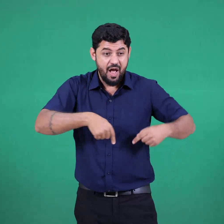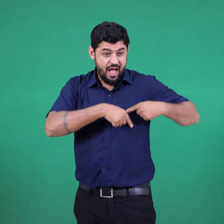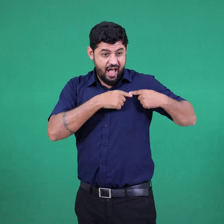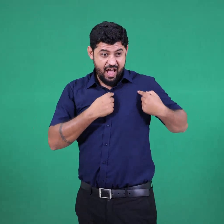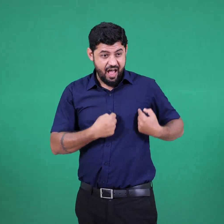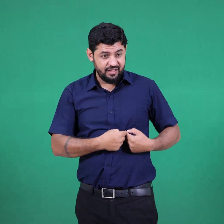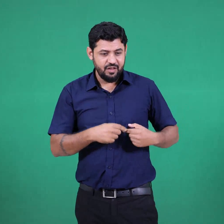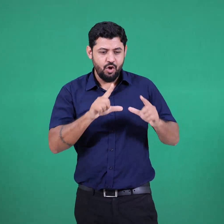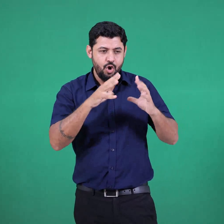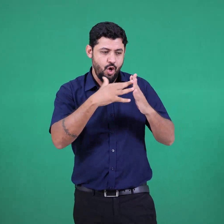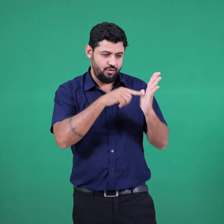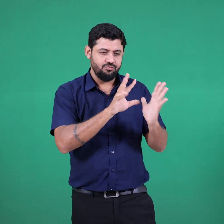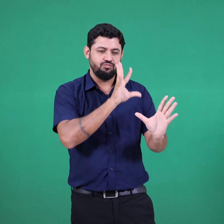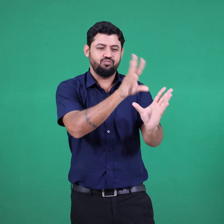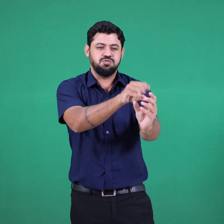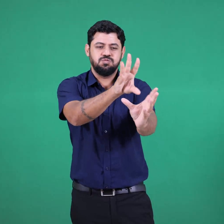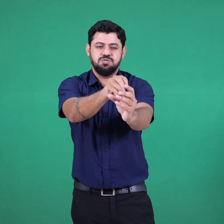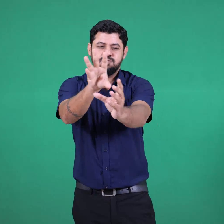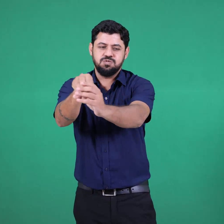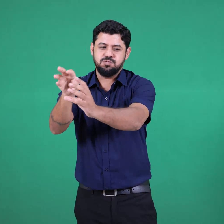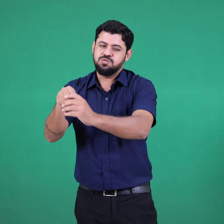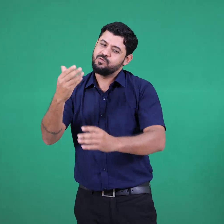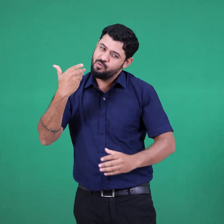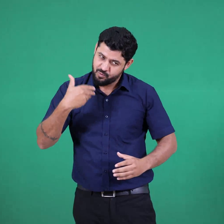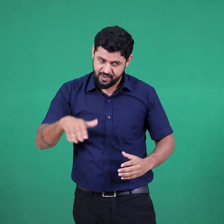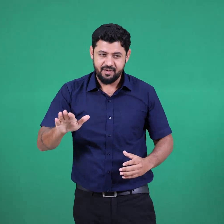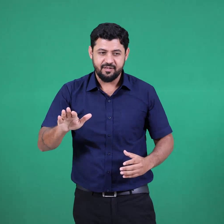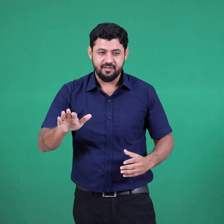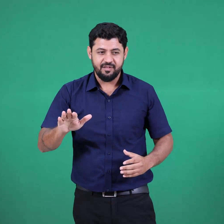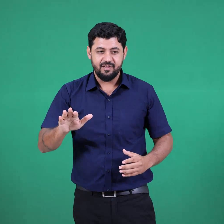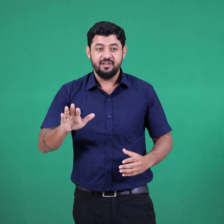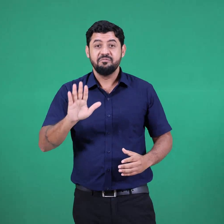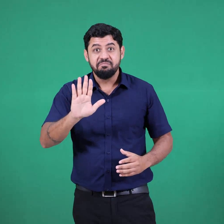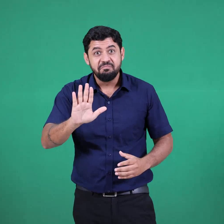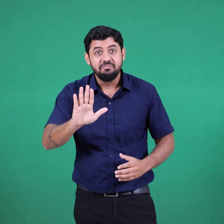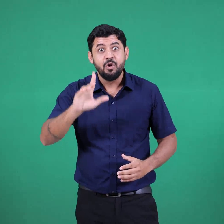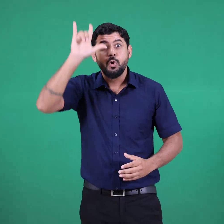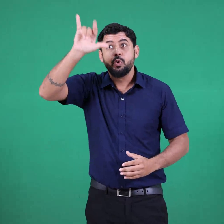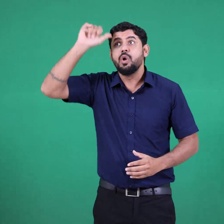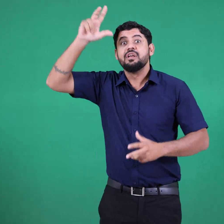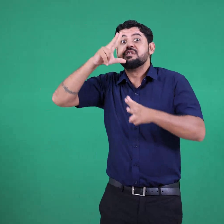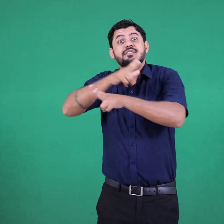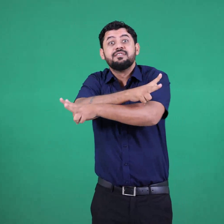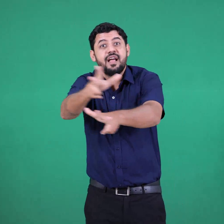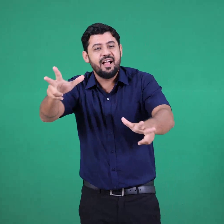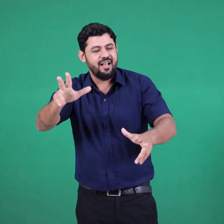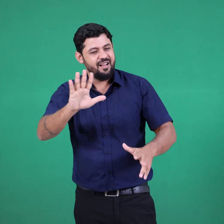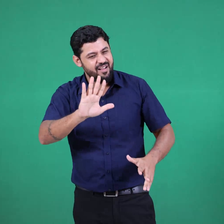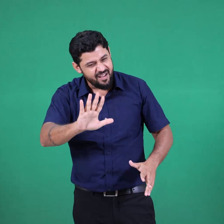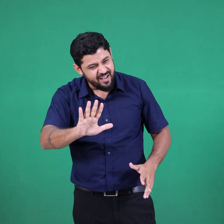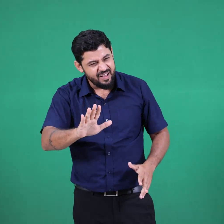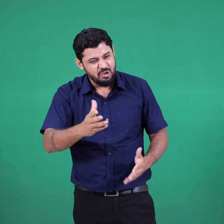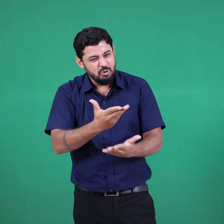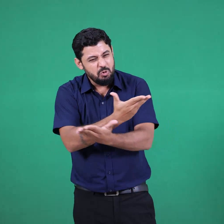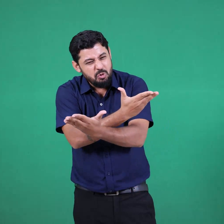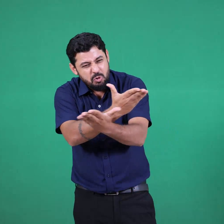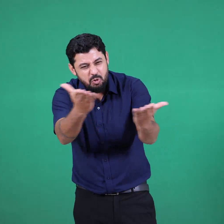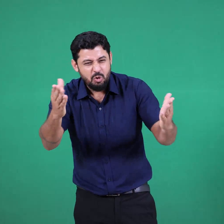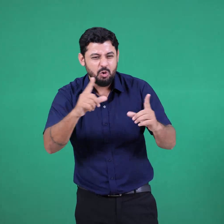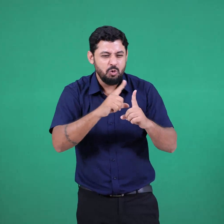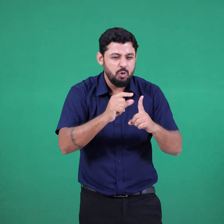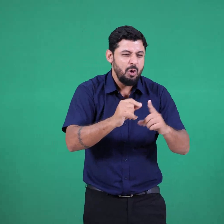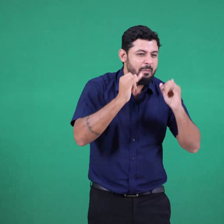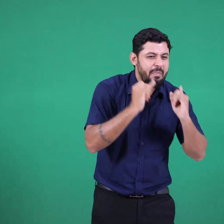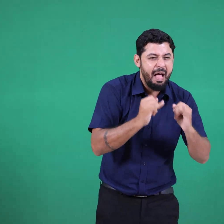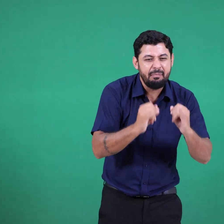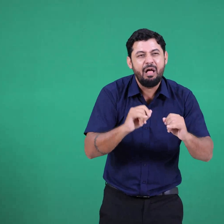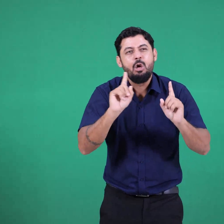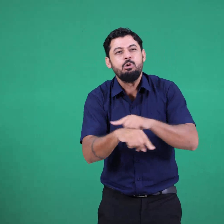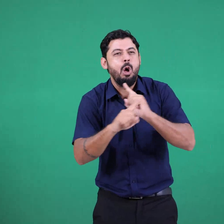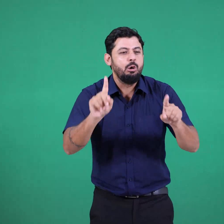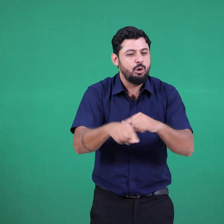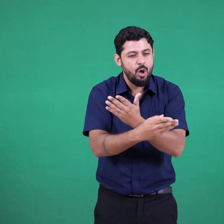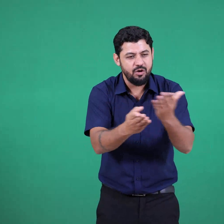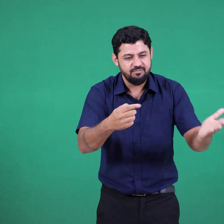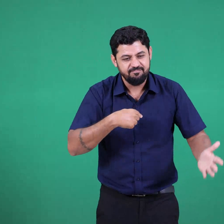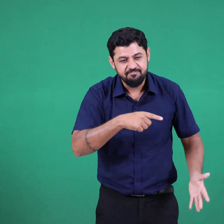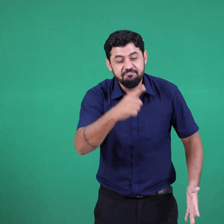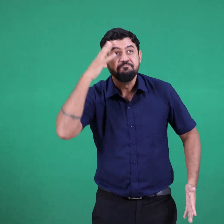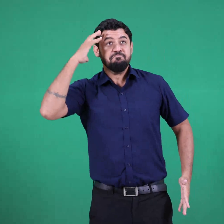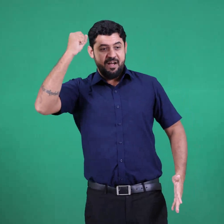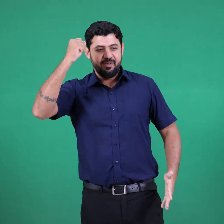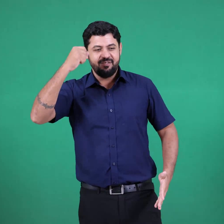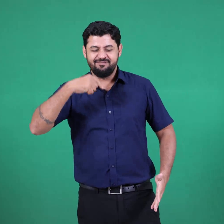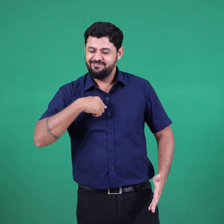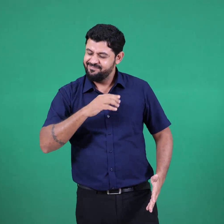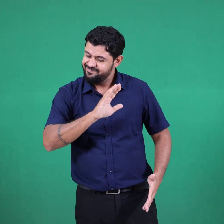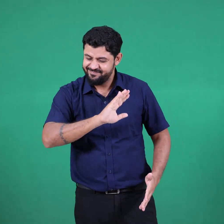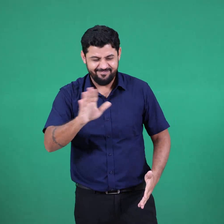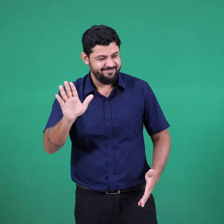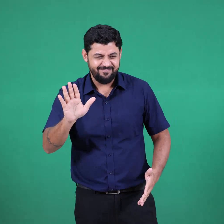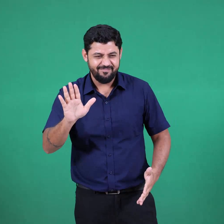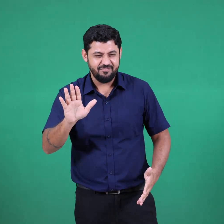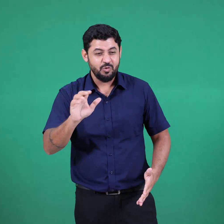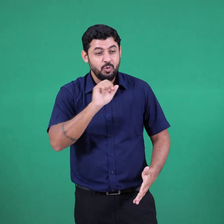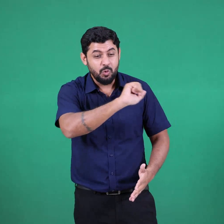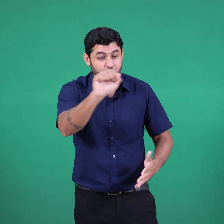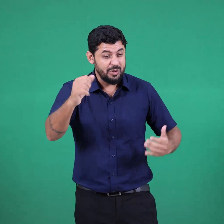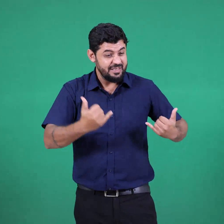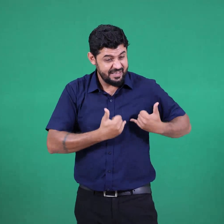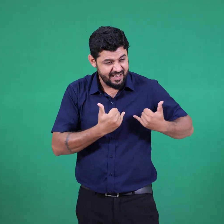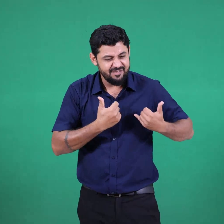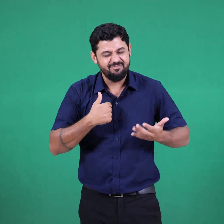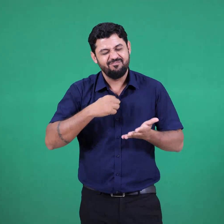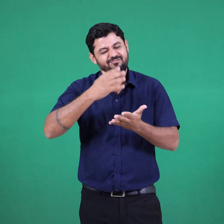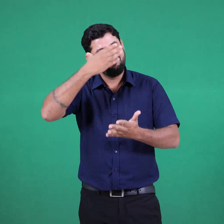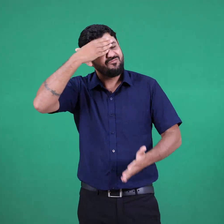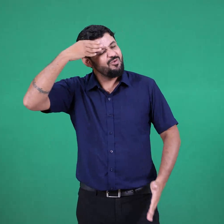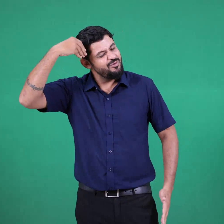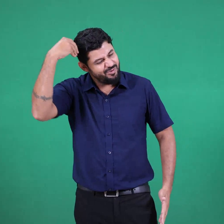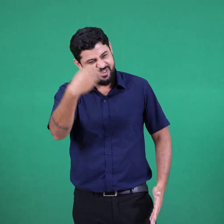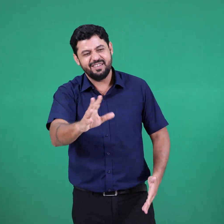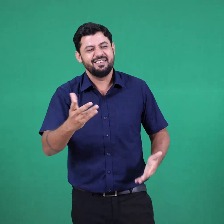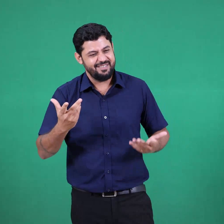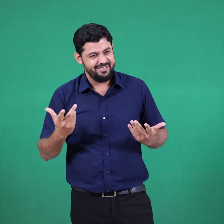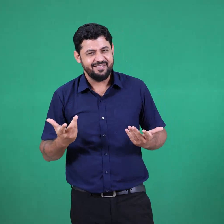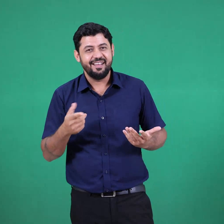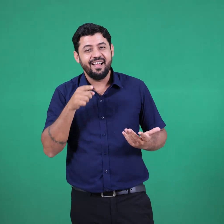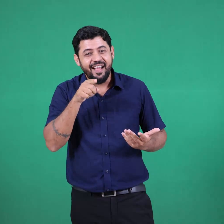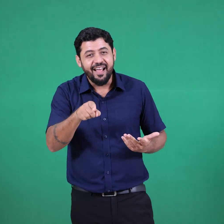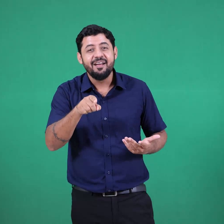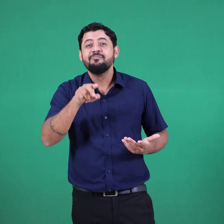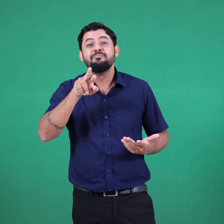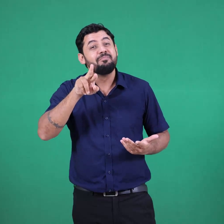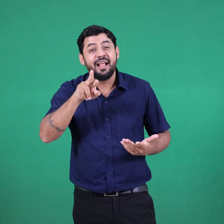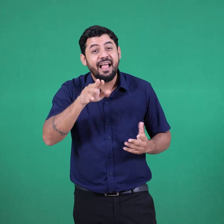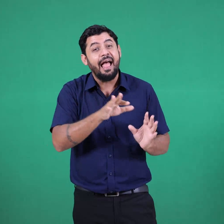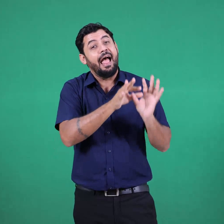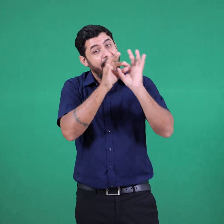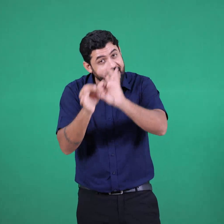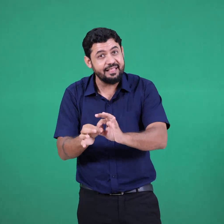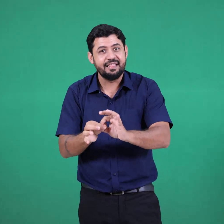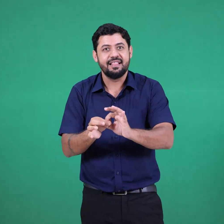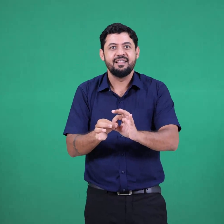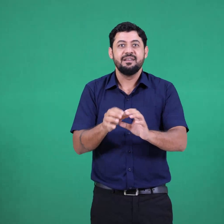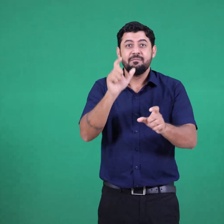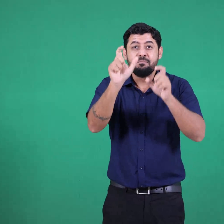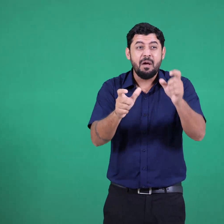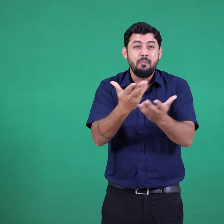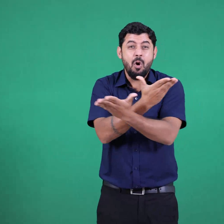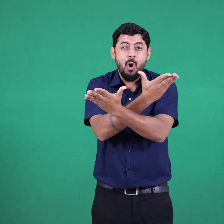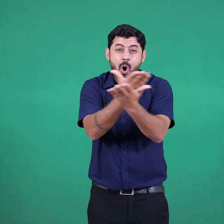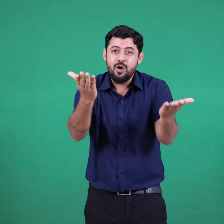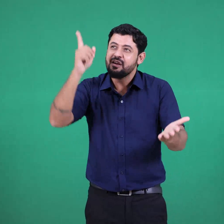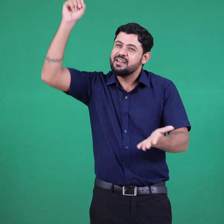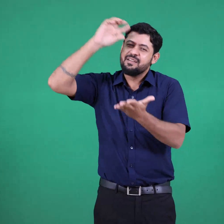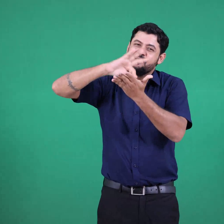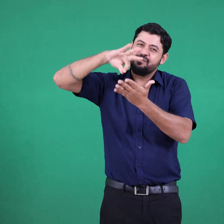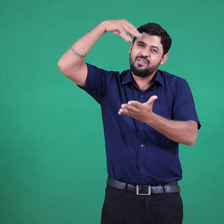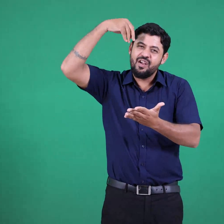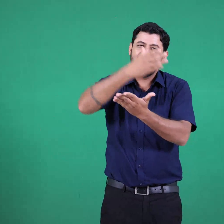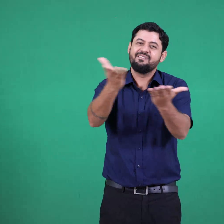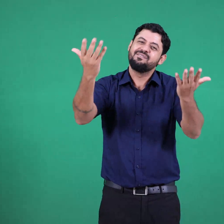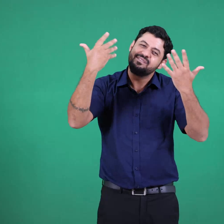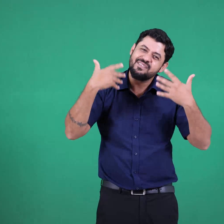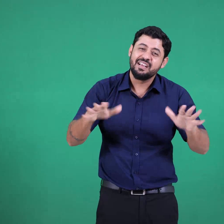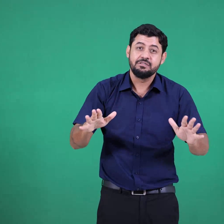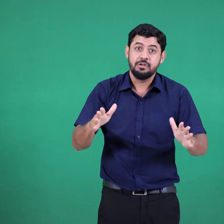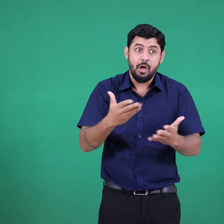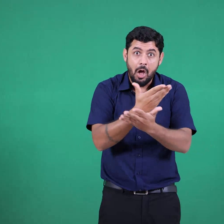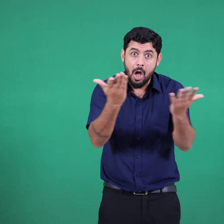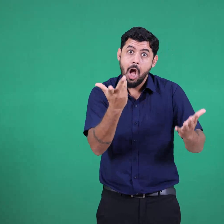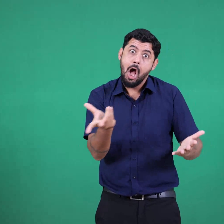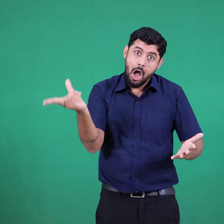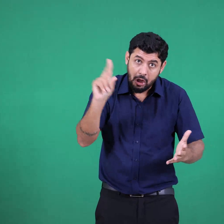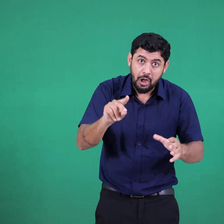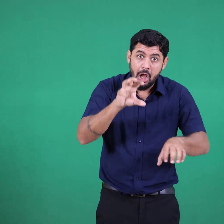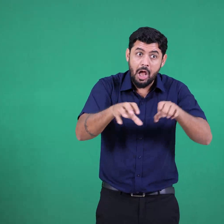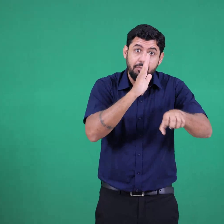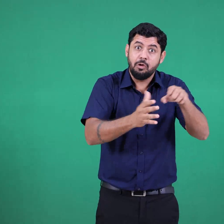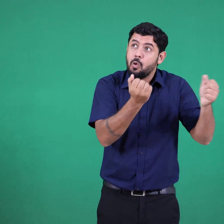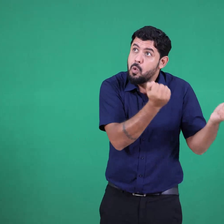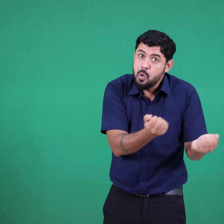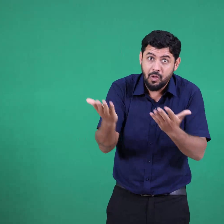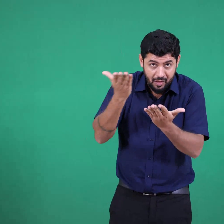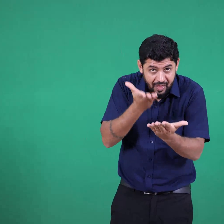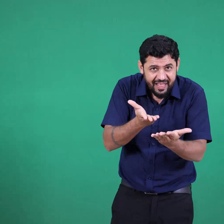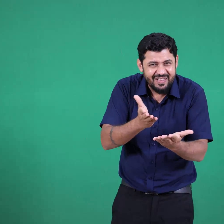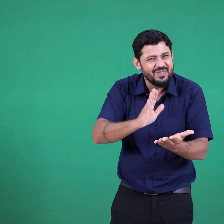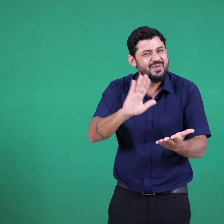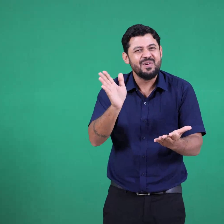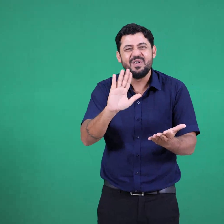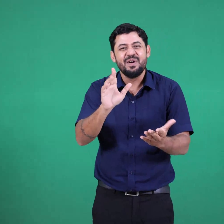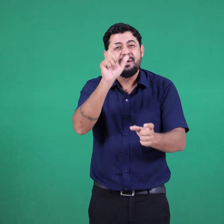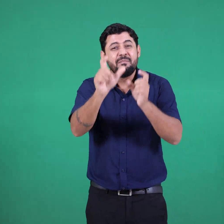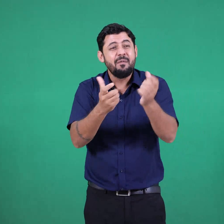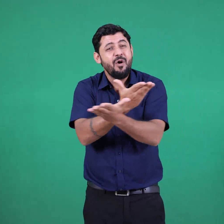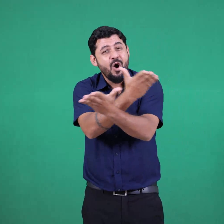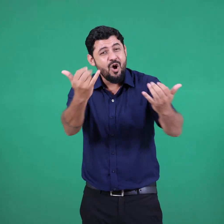I will put My laws in their hearts and inscribe them on their minds." Then He adds: "Their sins and lawless acts I will remember no more."